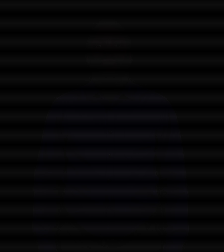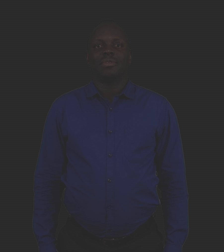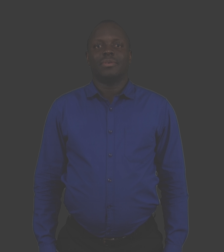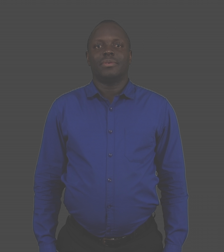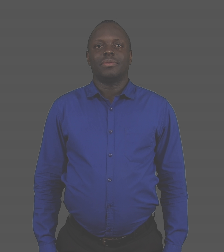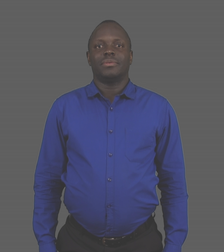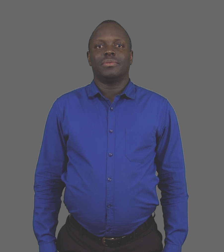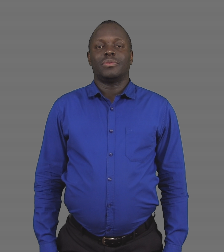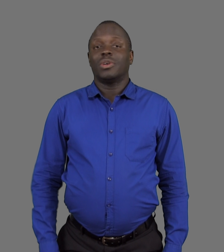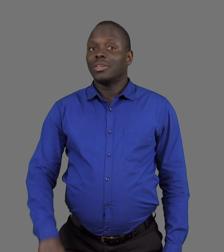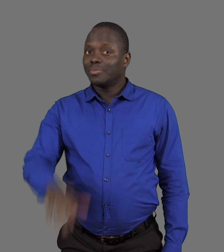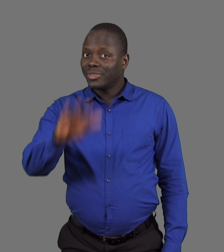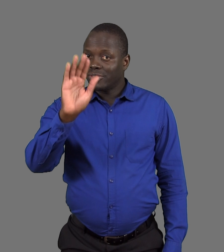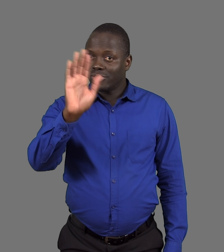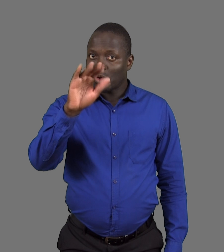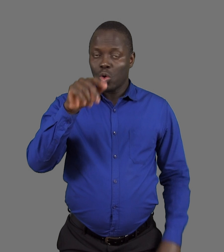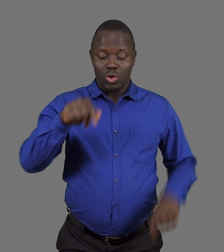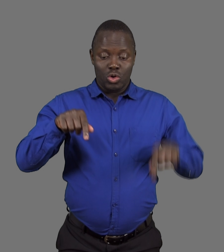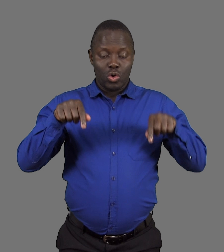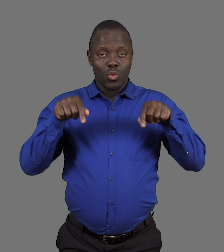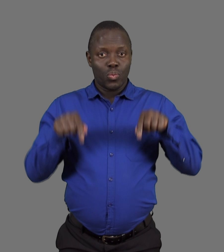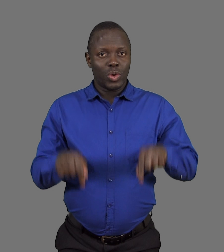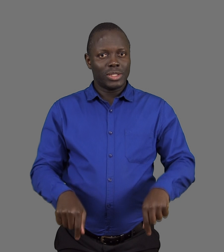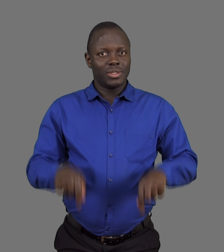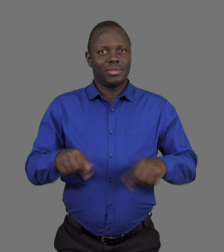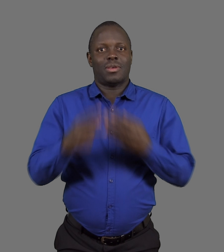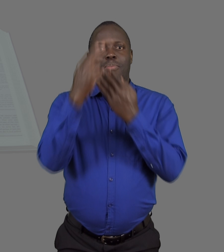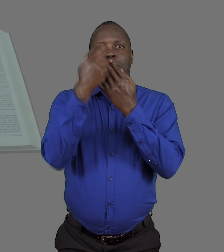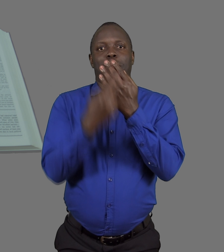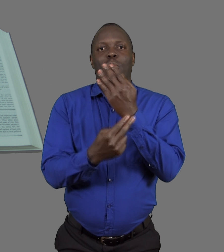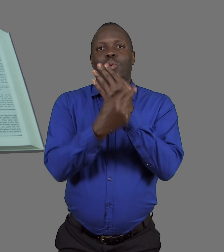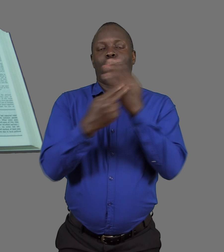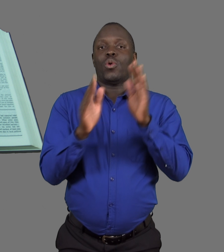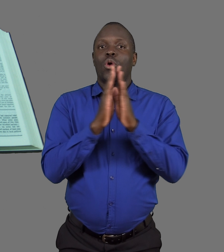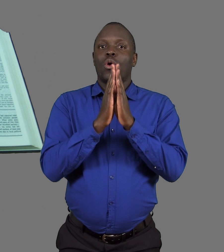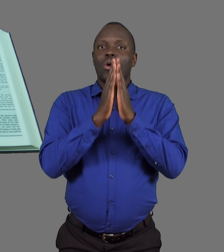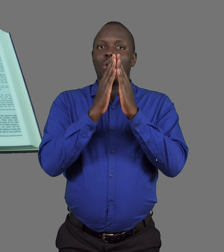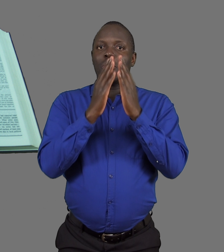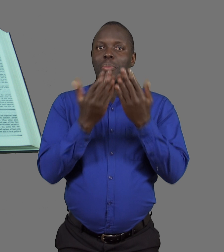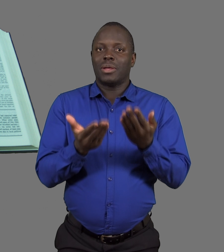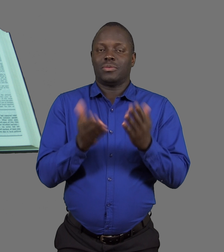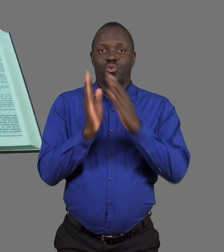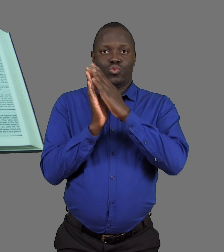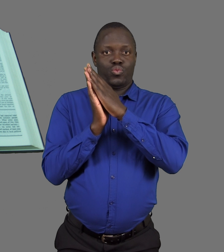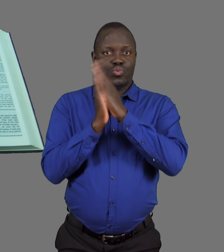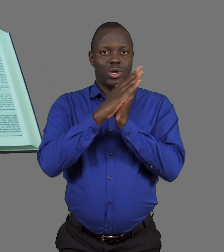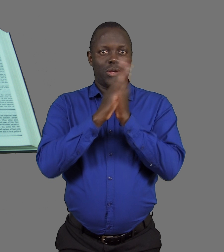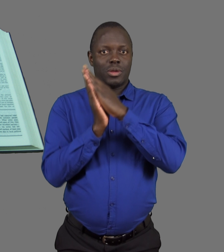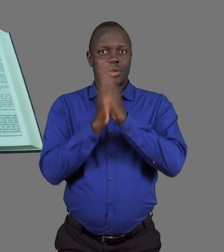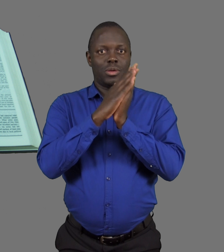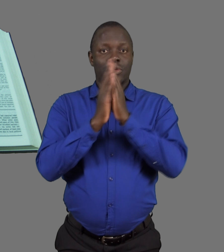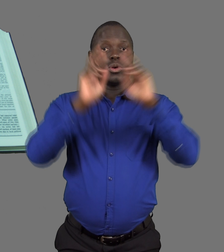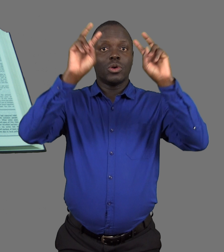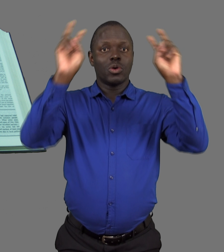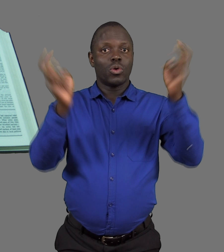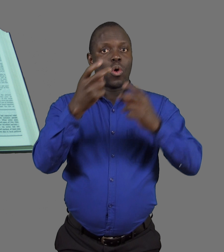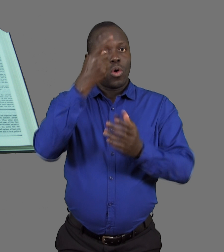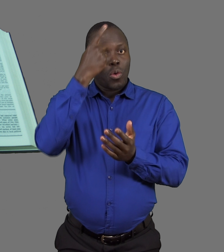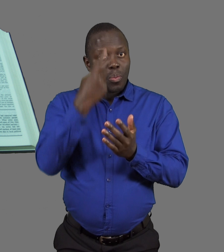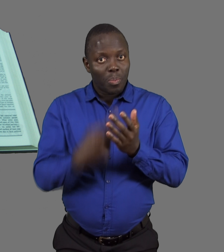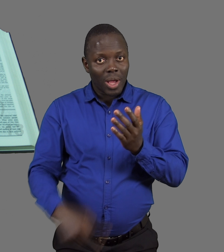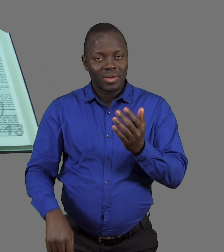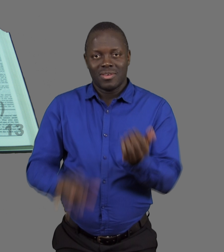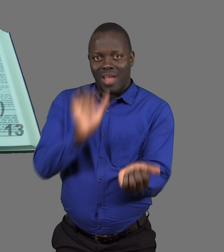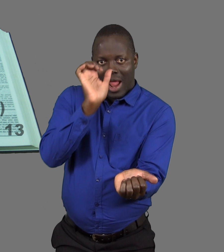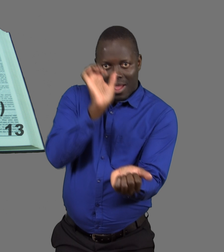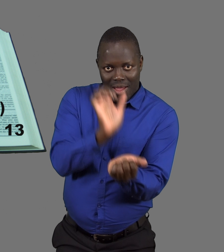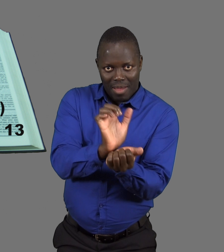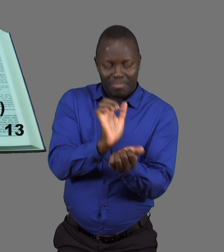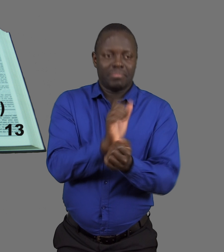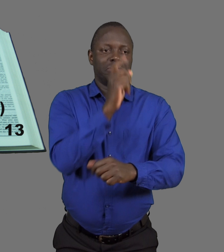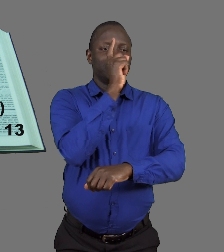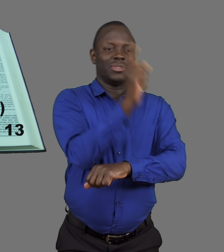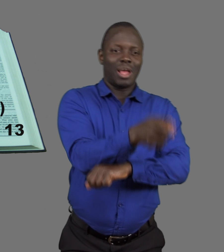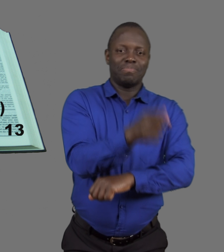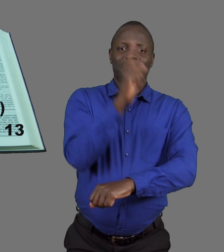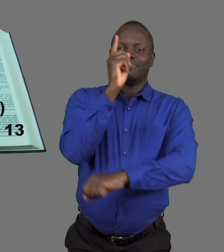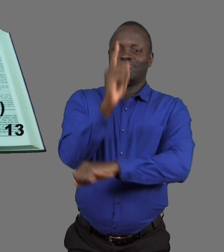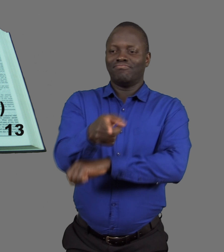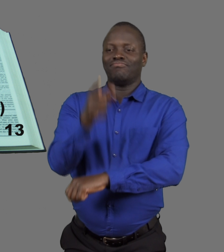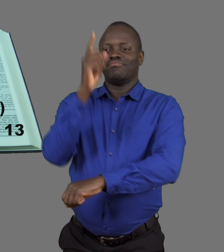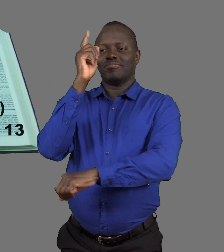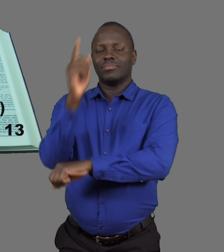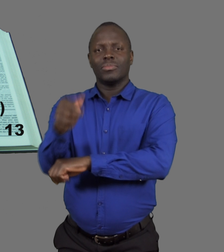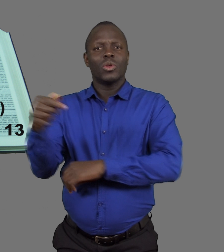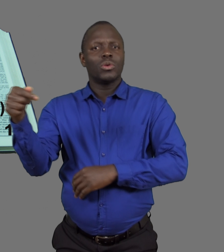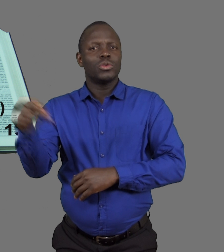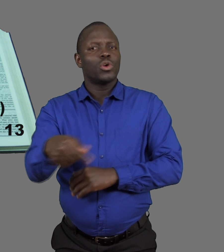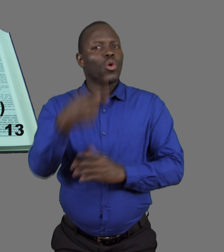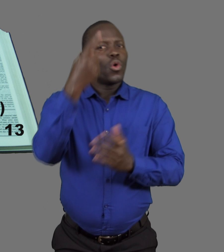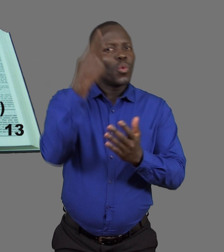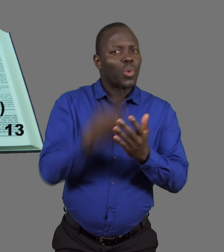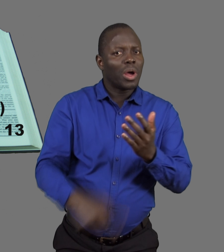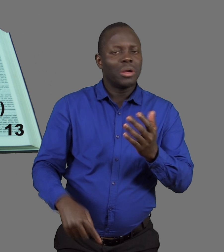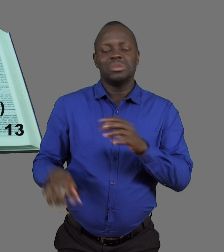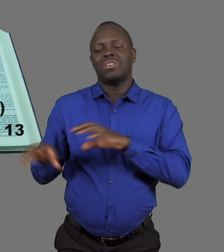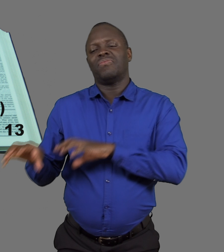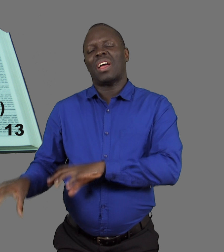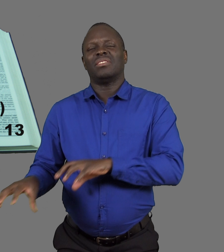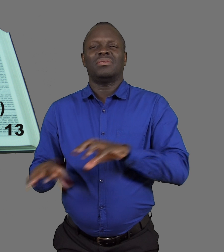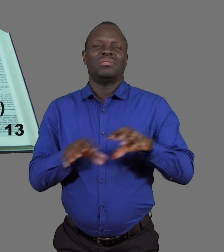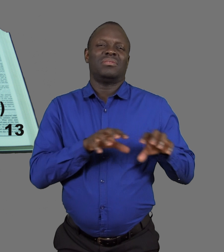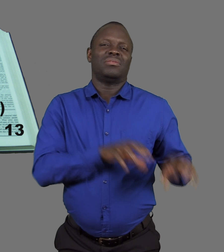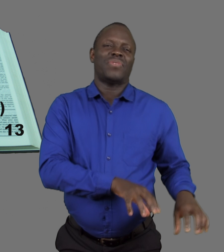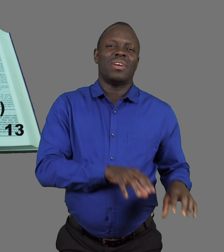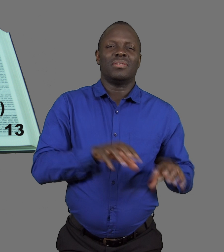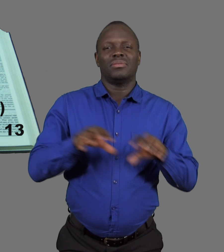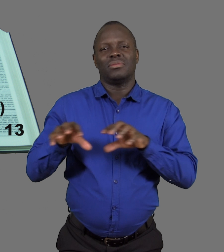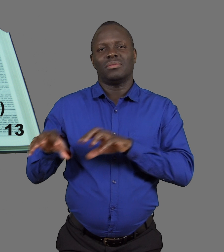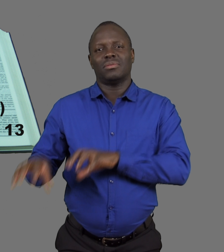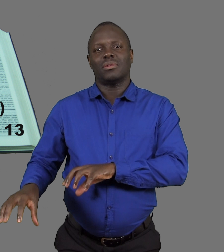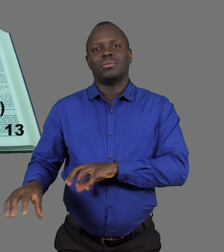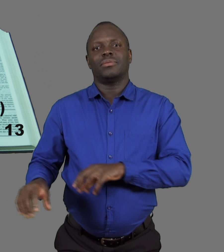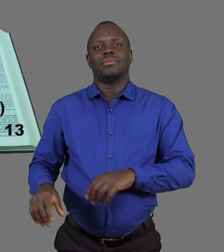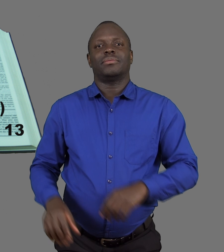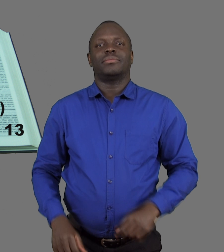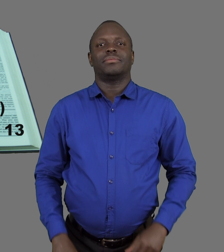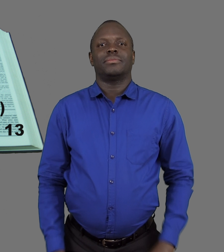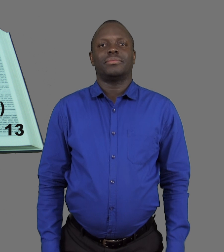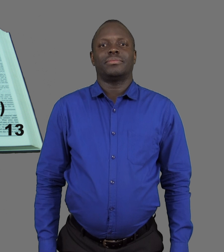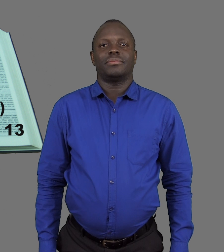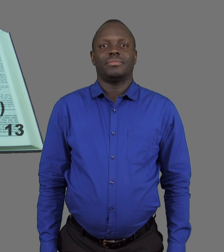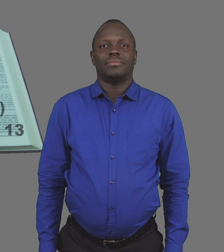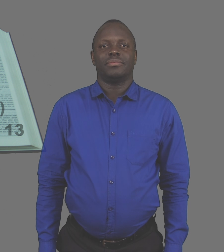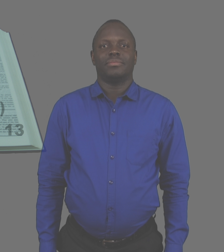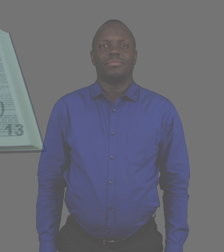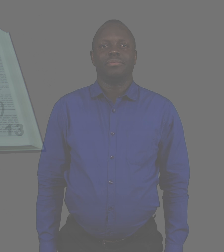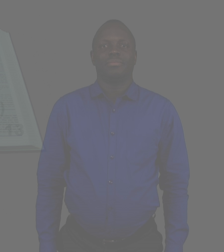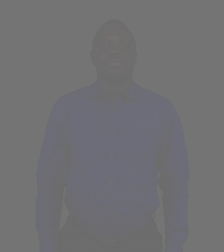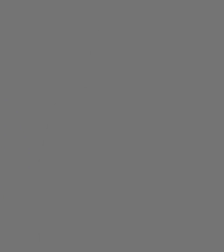Paul teaches about suffering